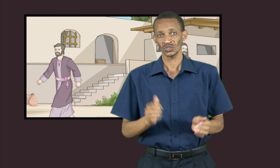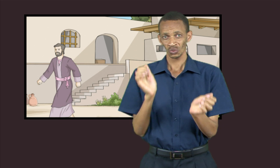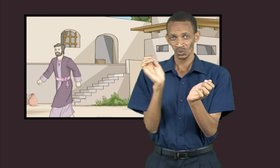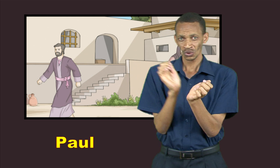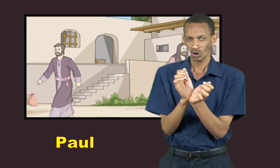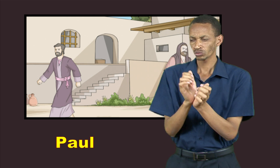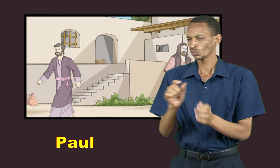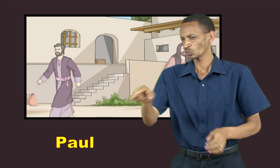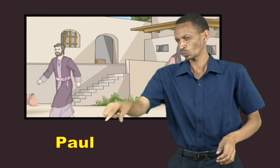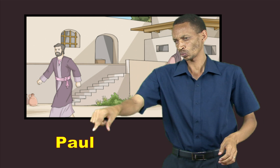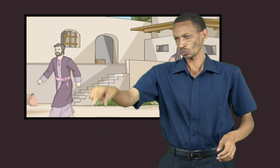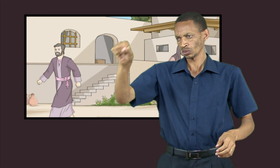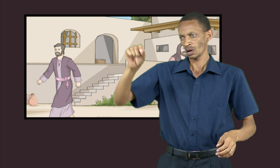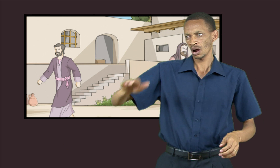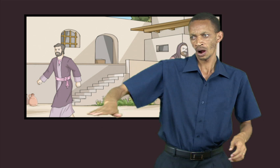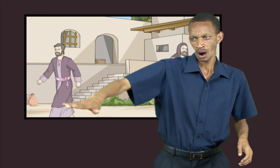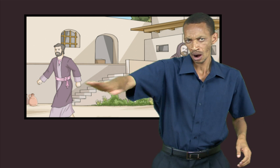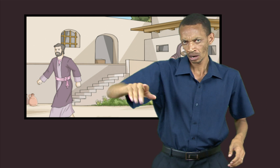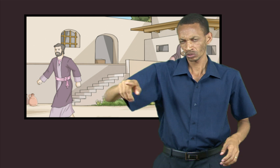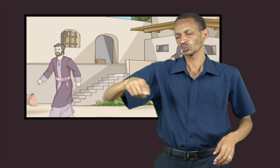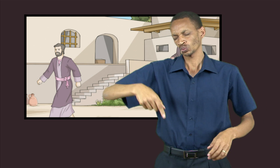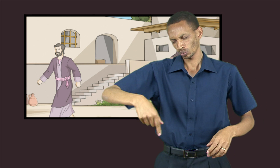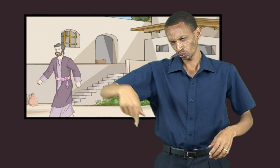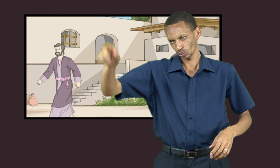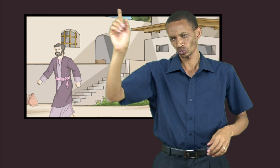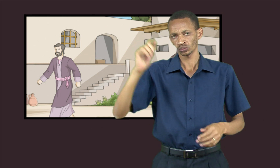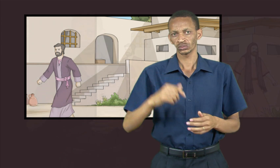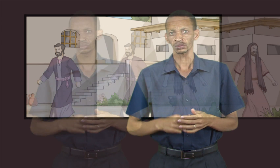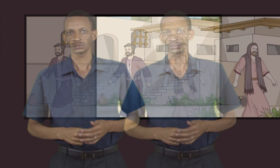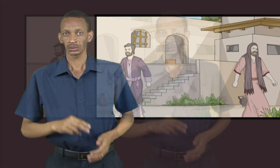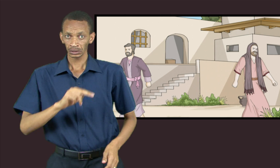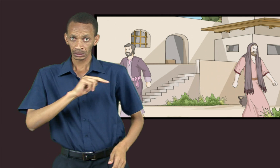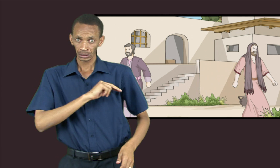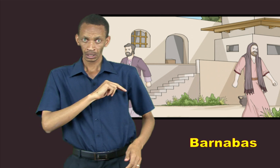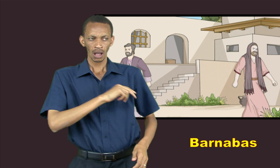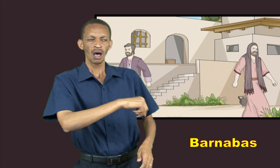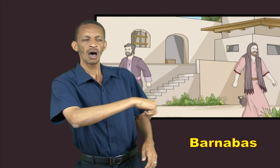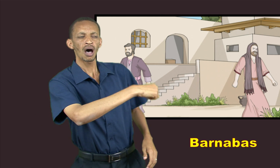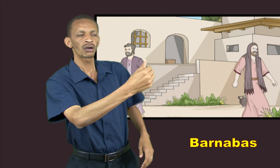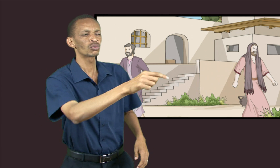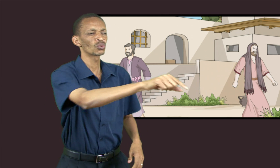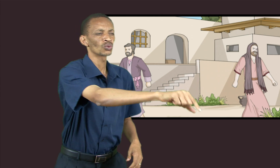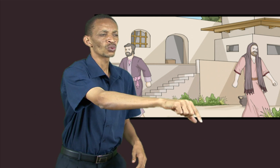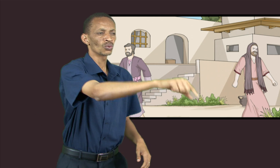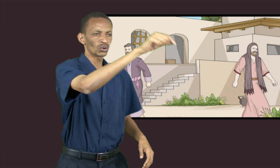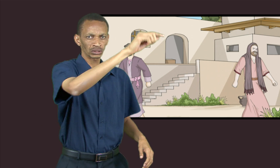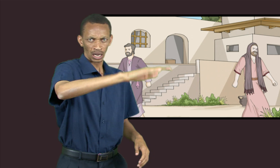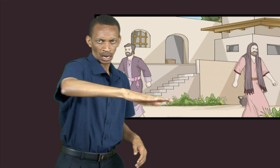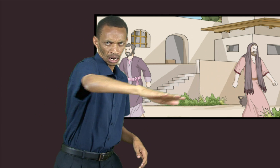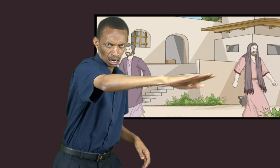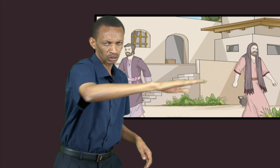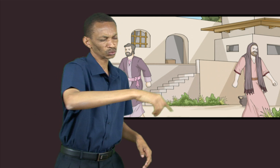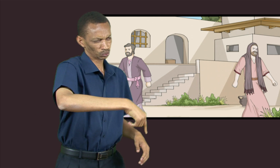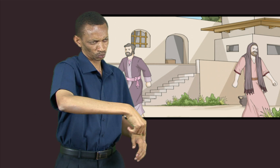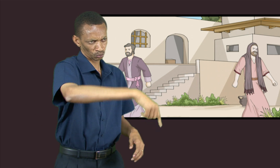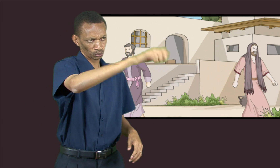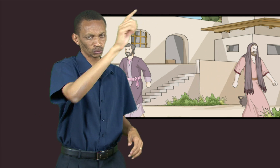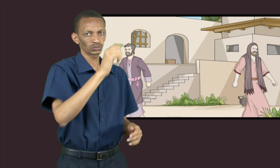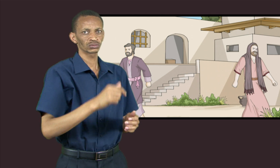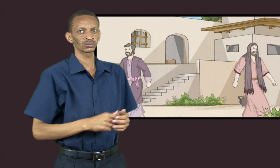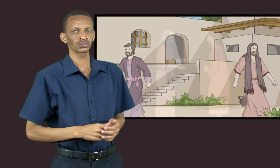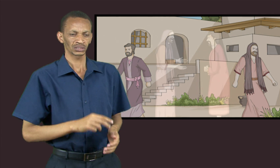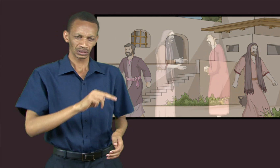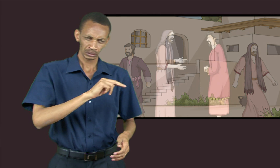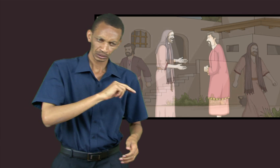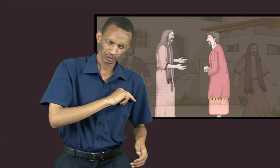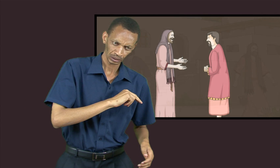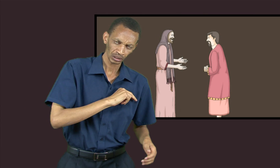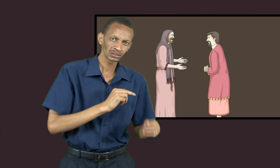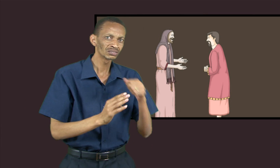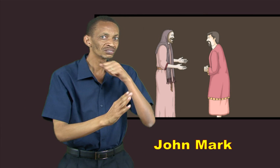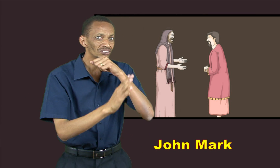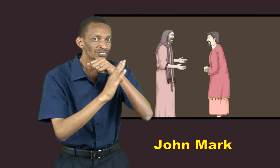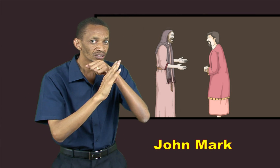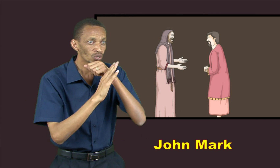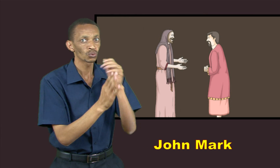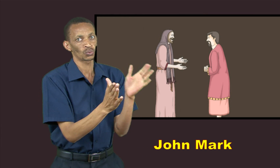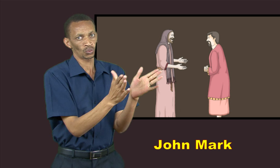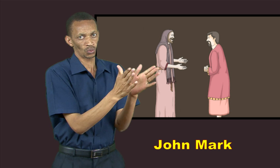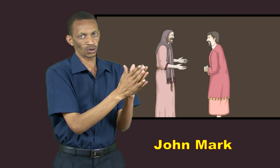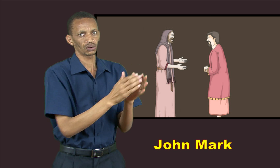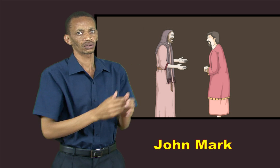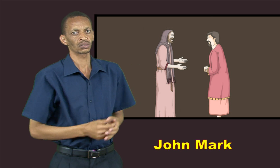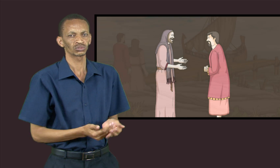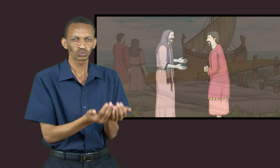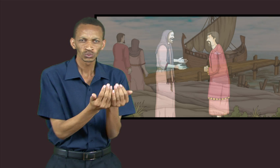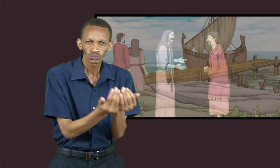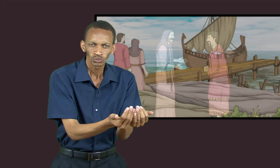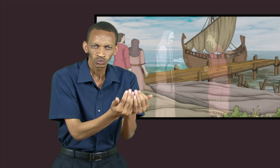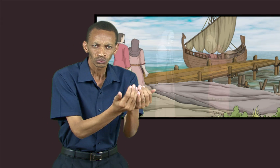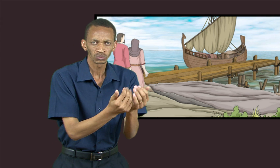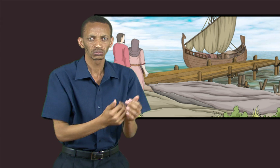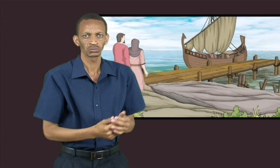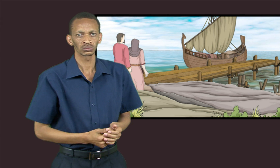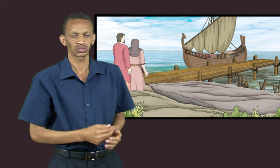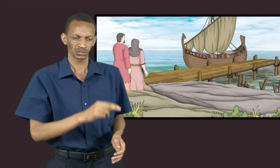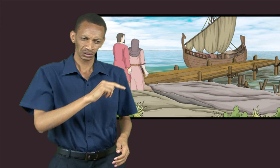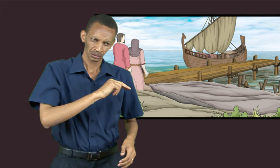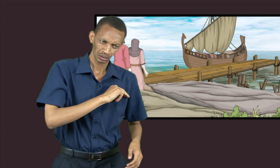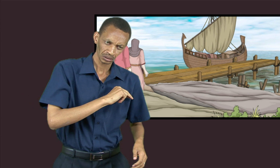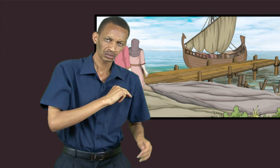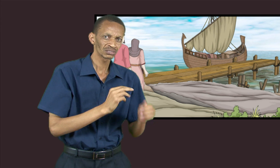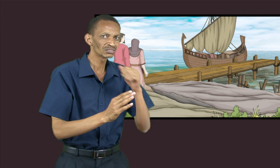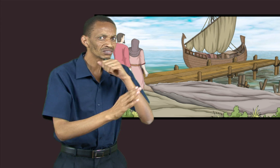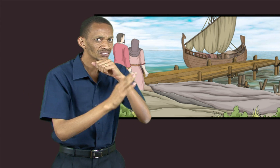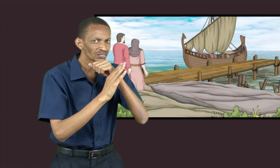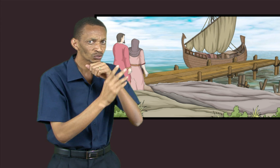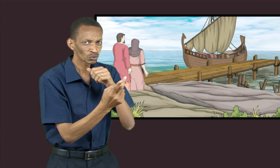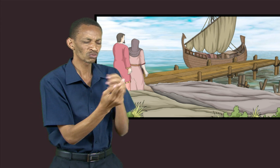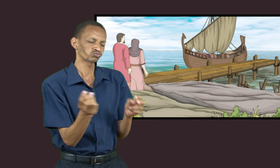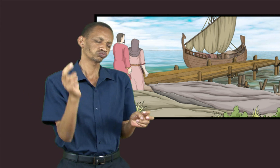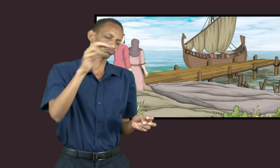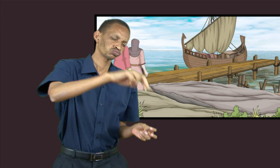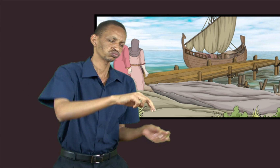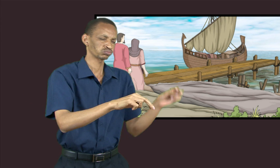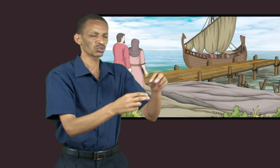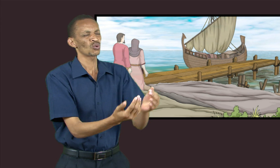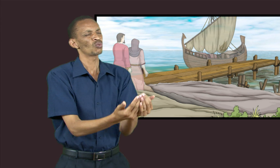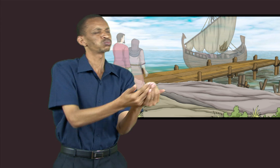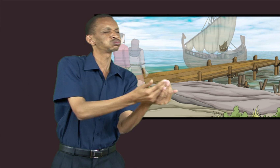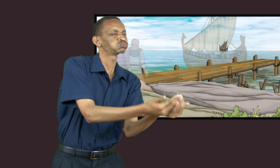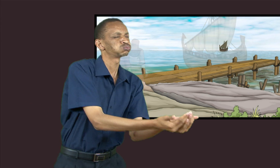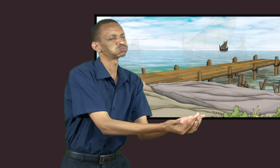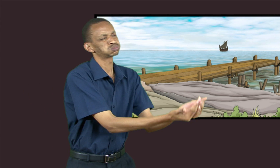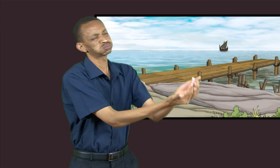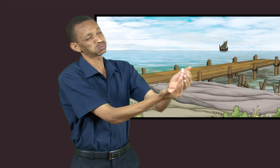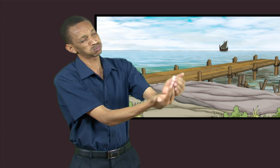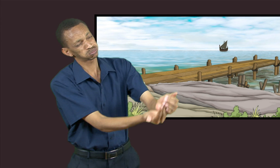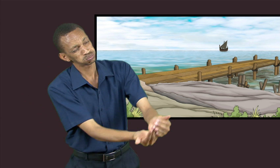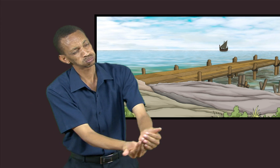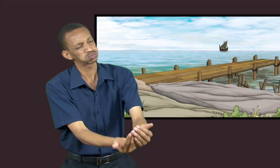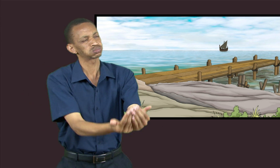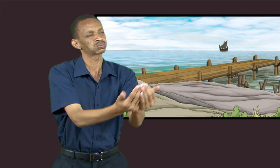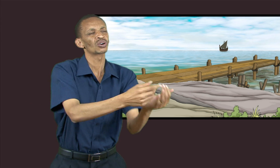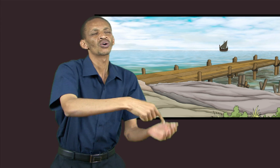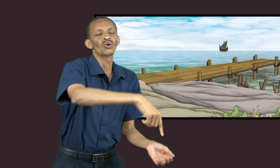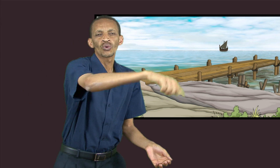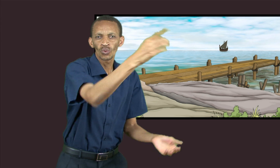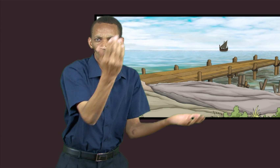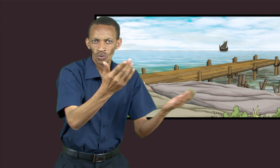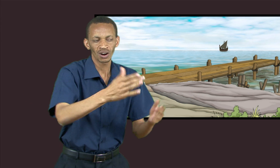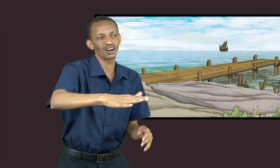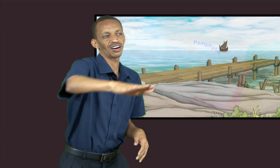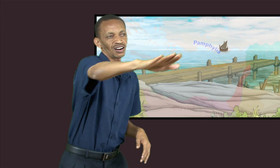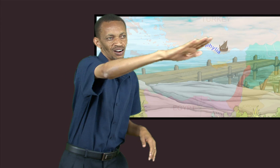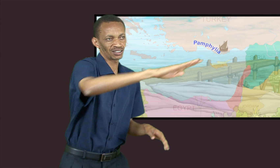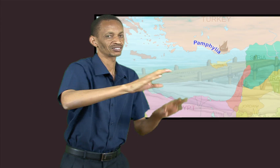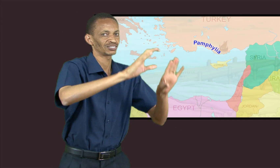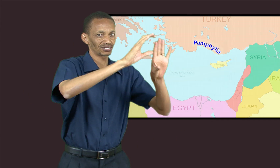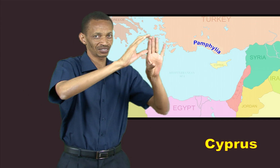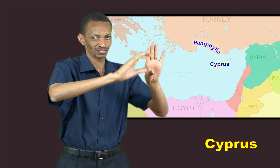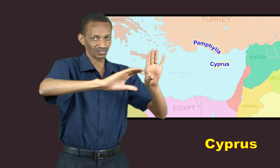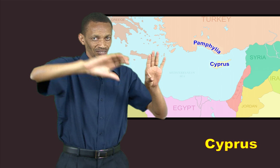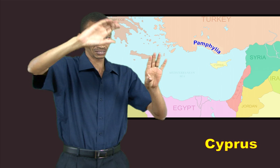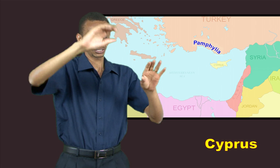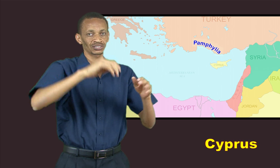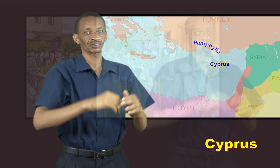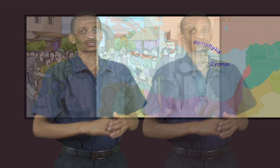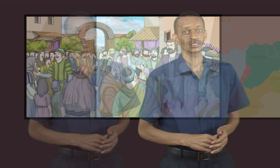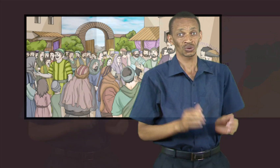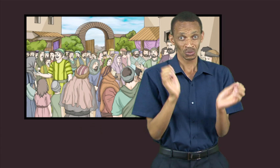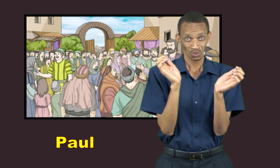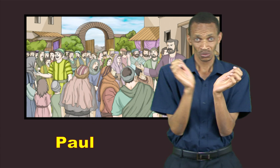Their disagreement was so sharp that they parted company.